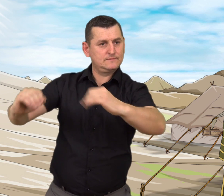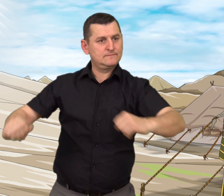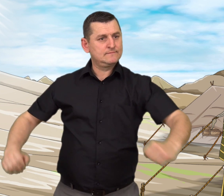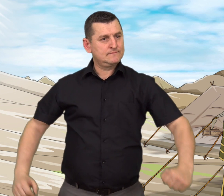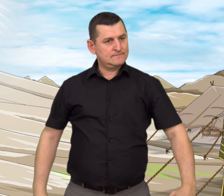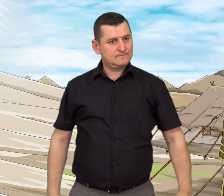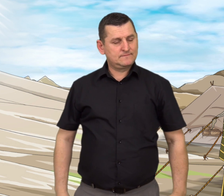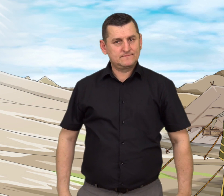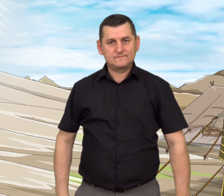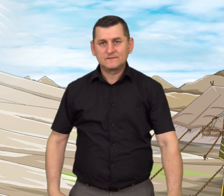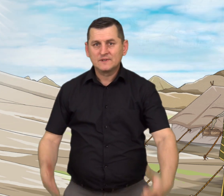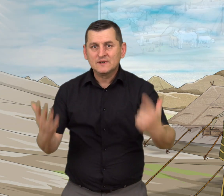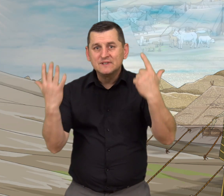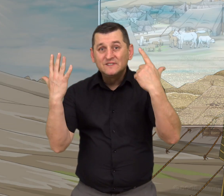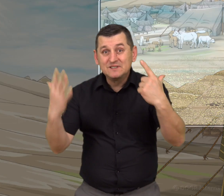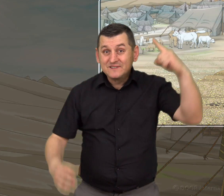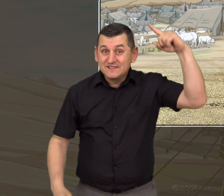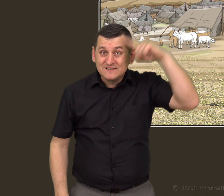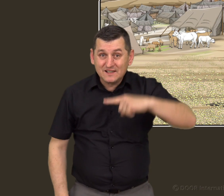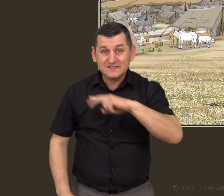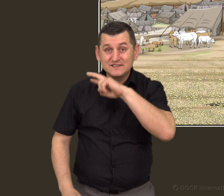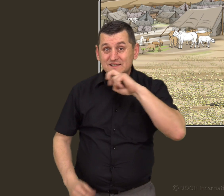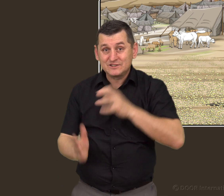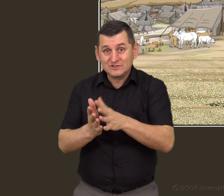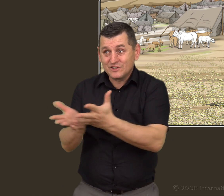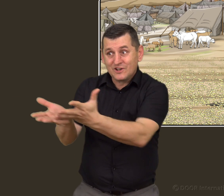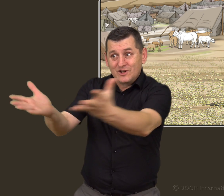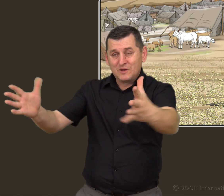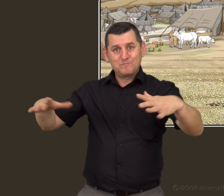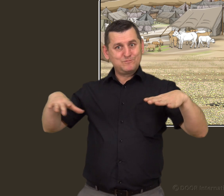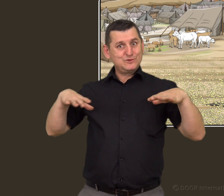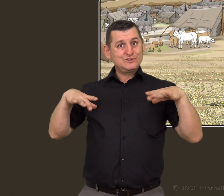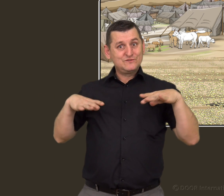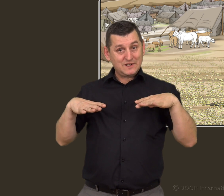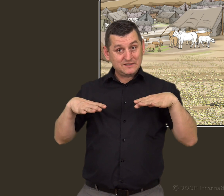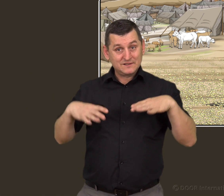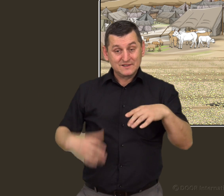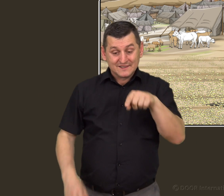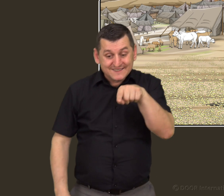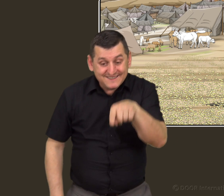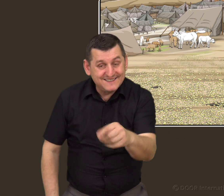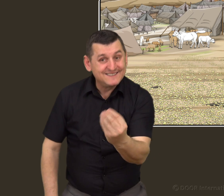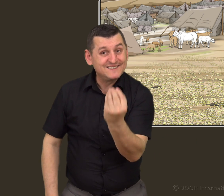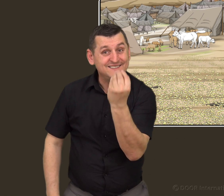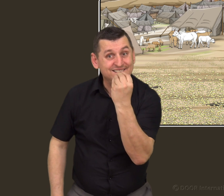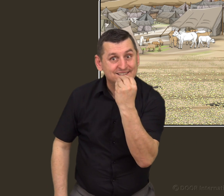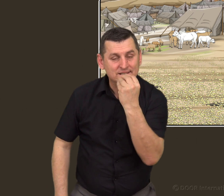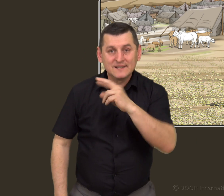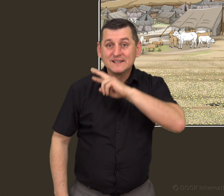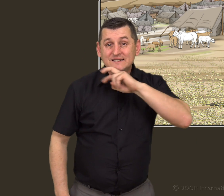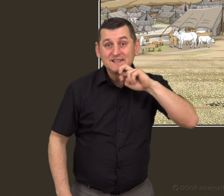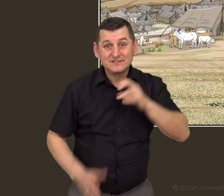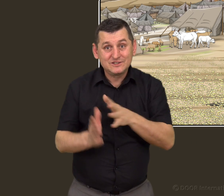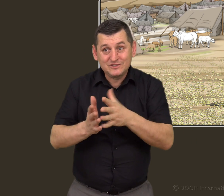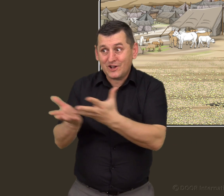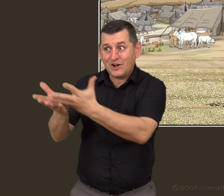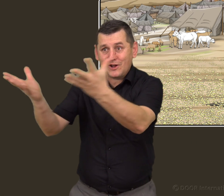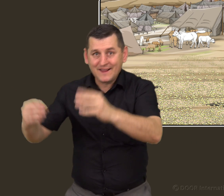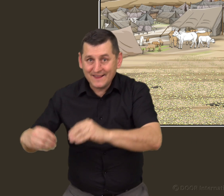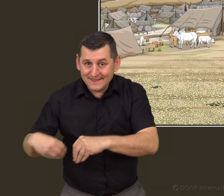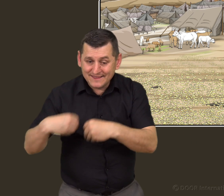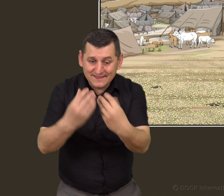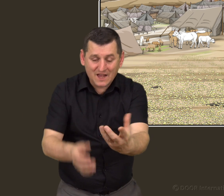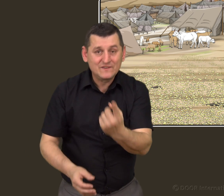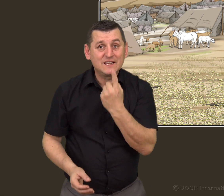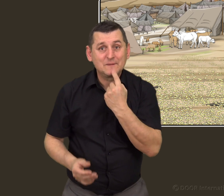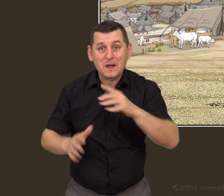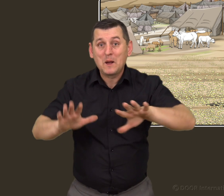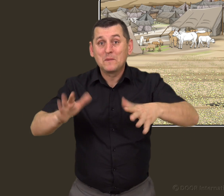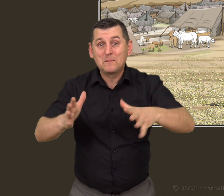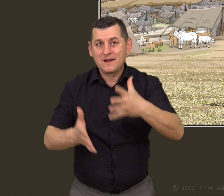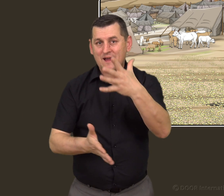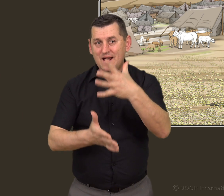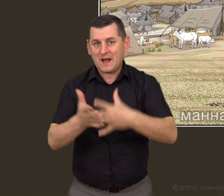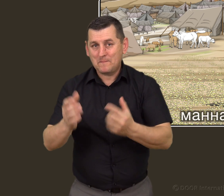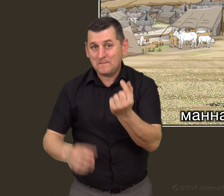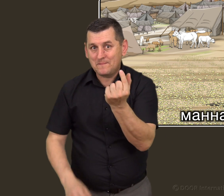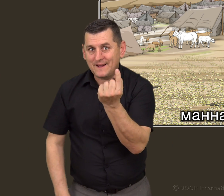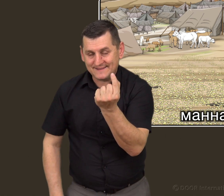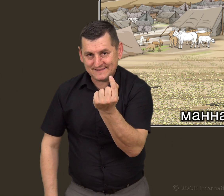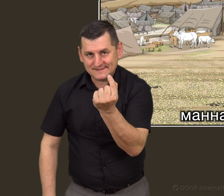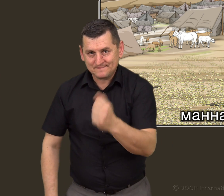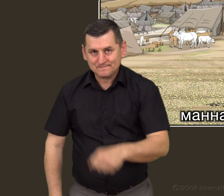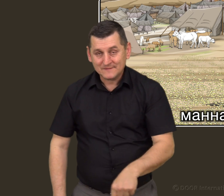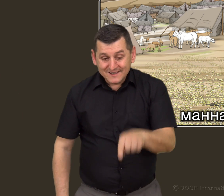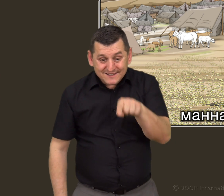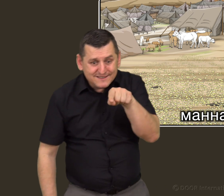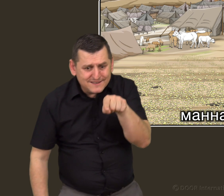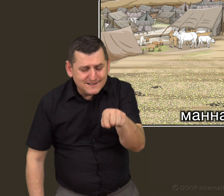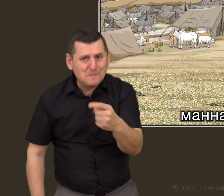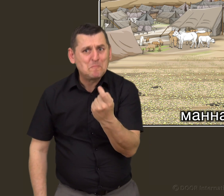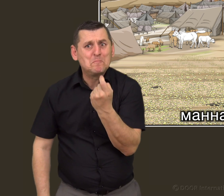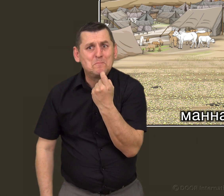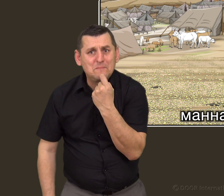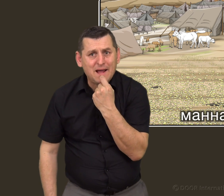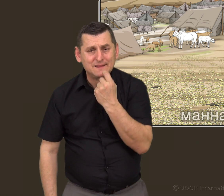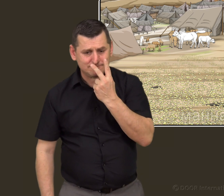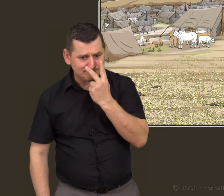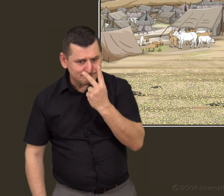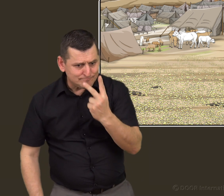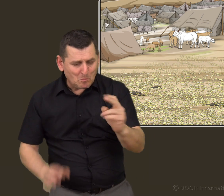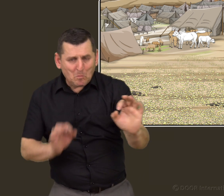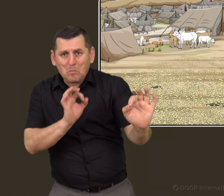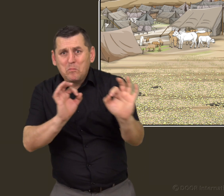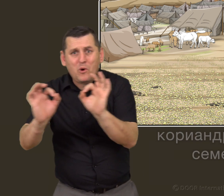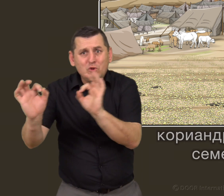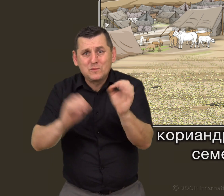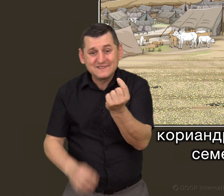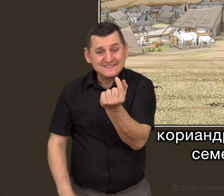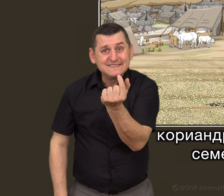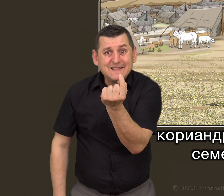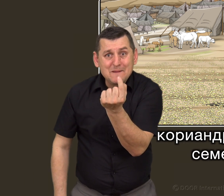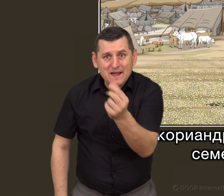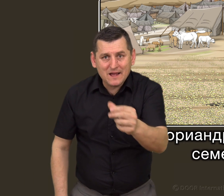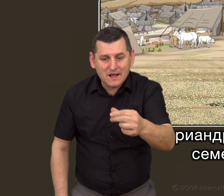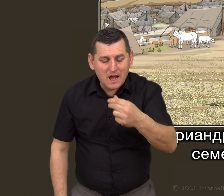Now the house of Israel called the bread manna.